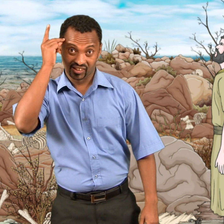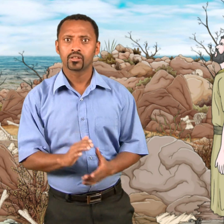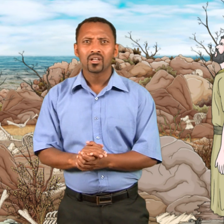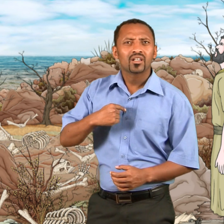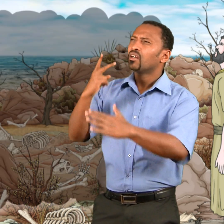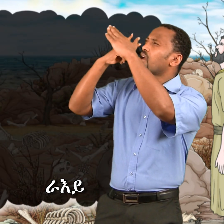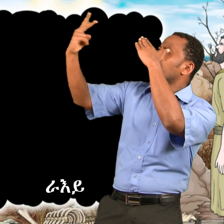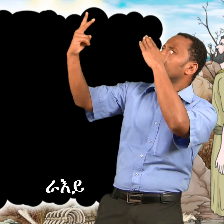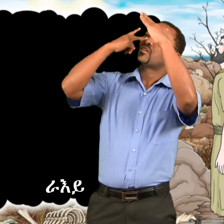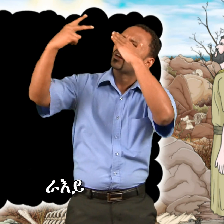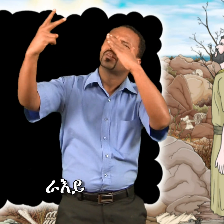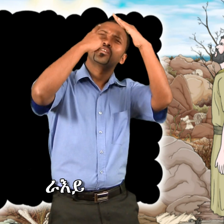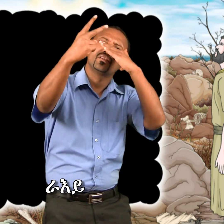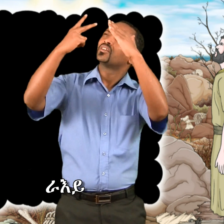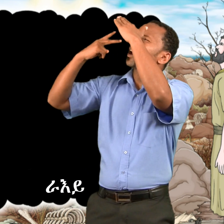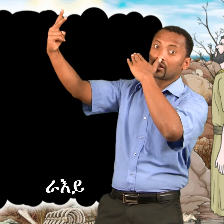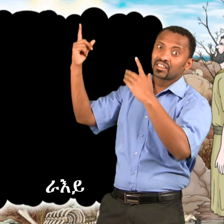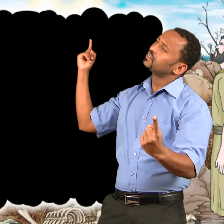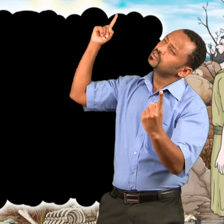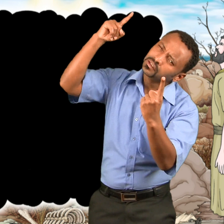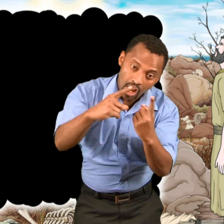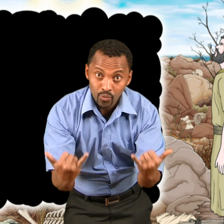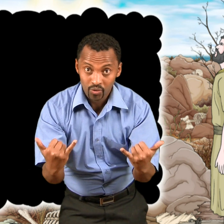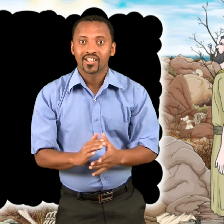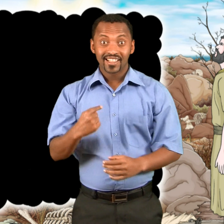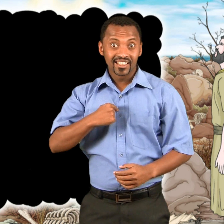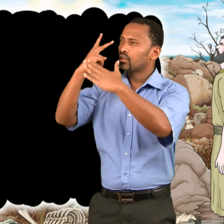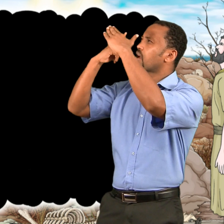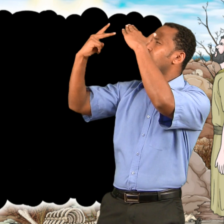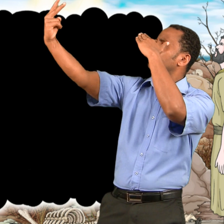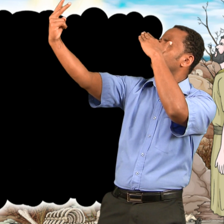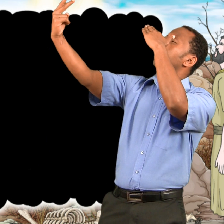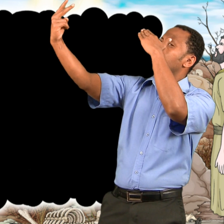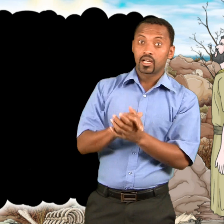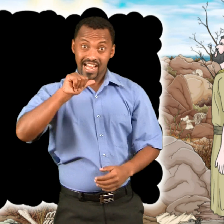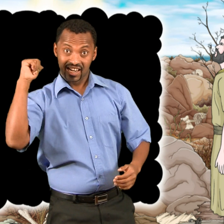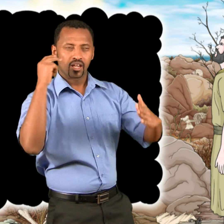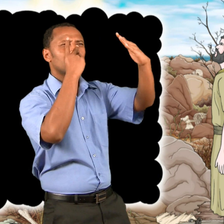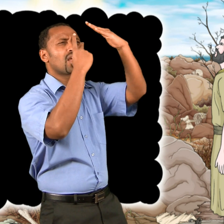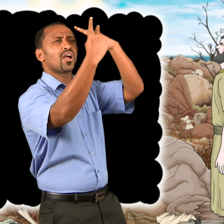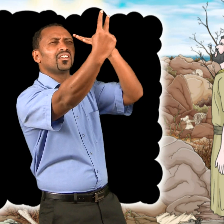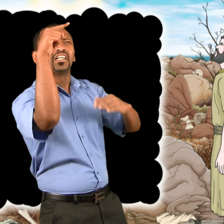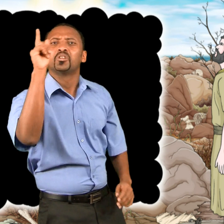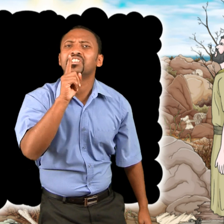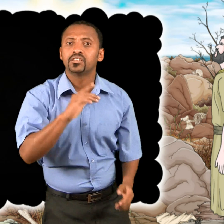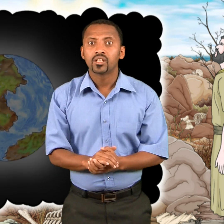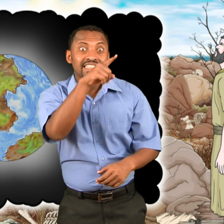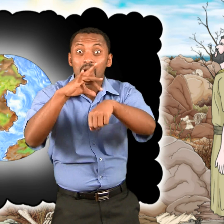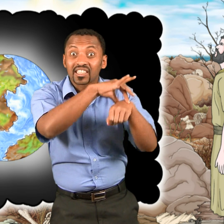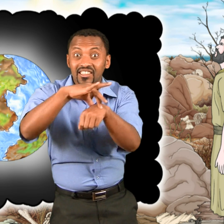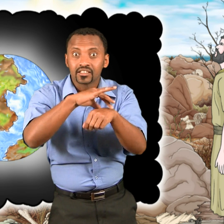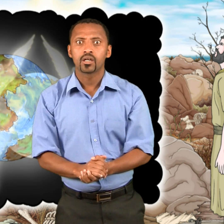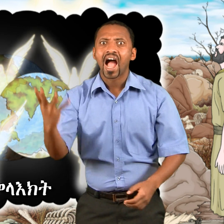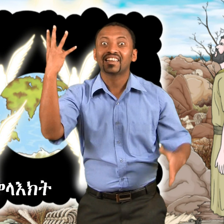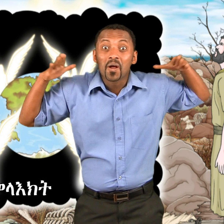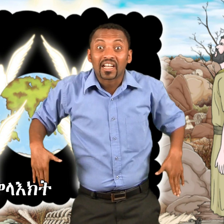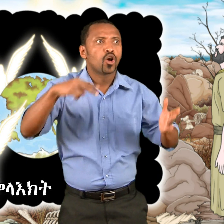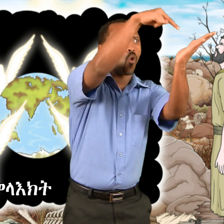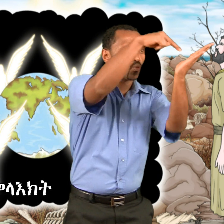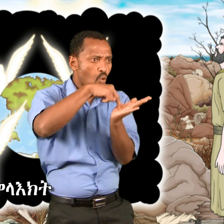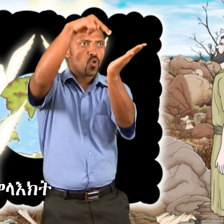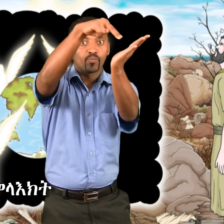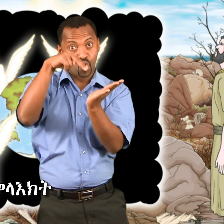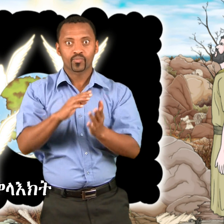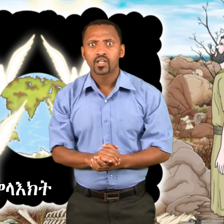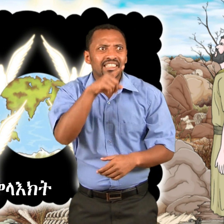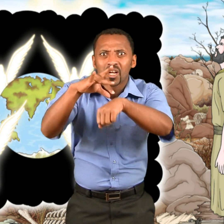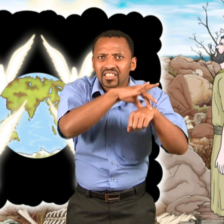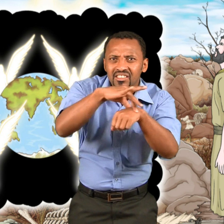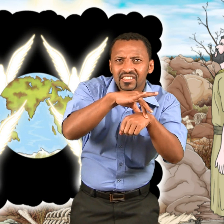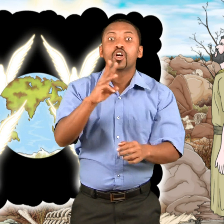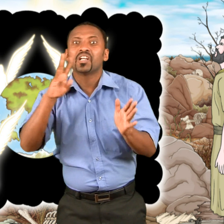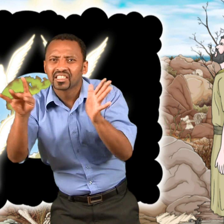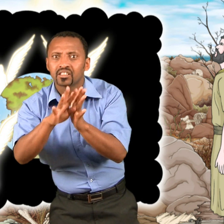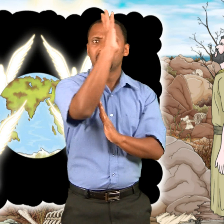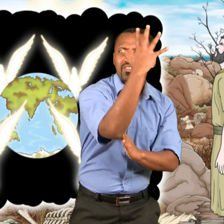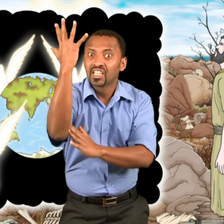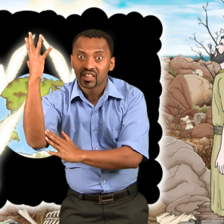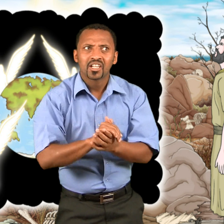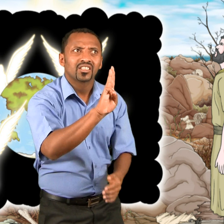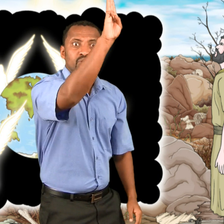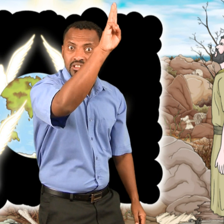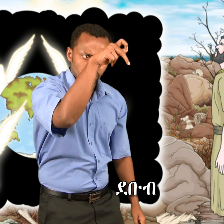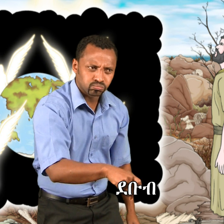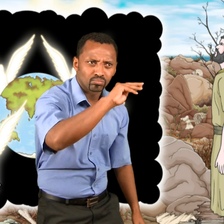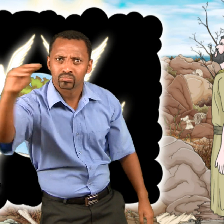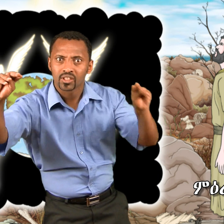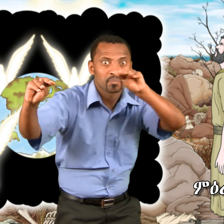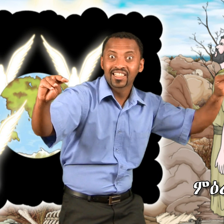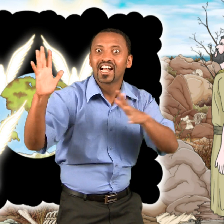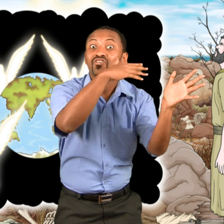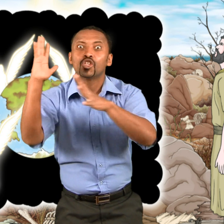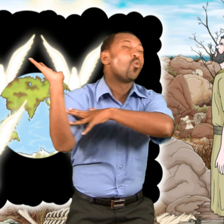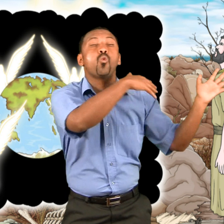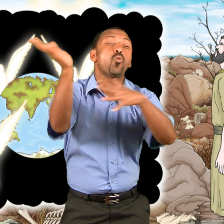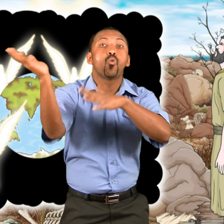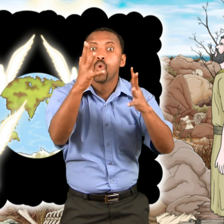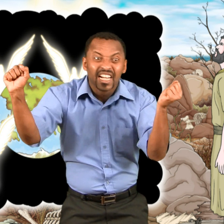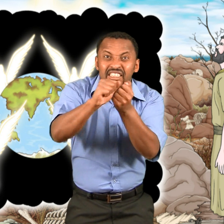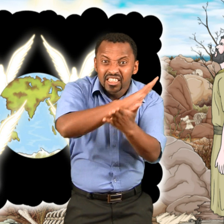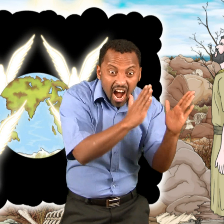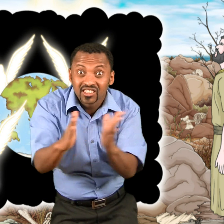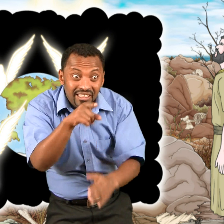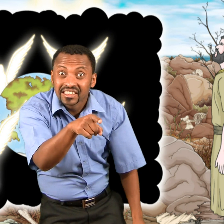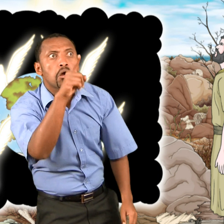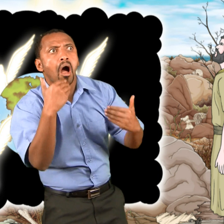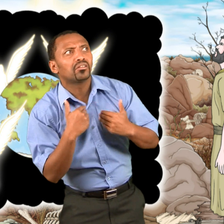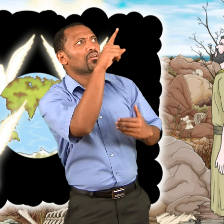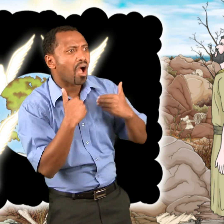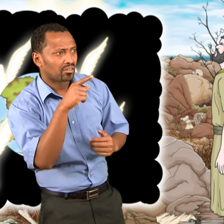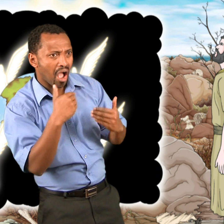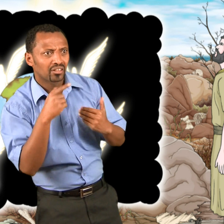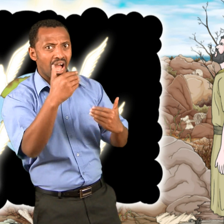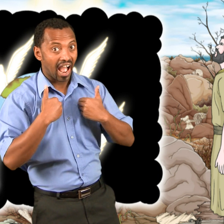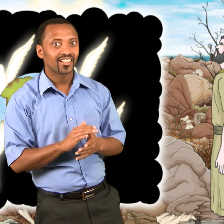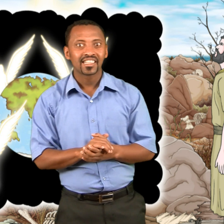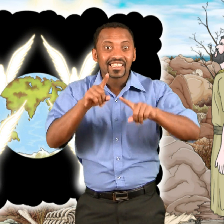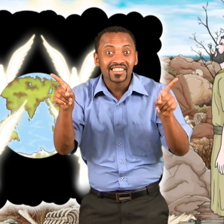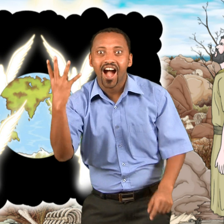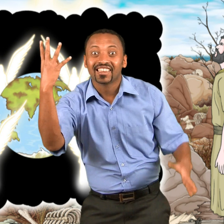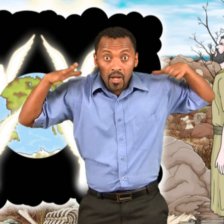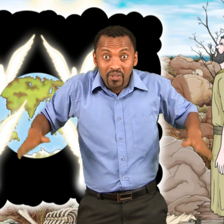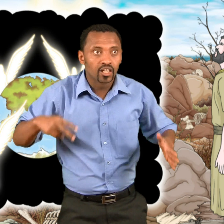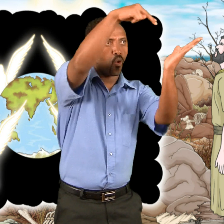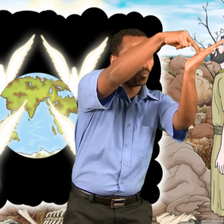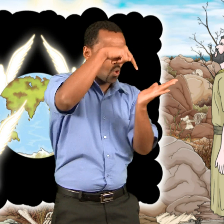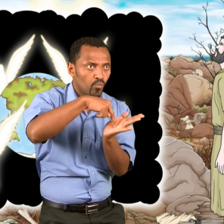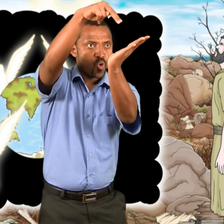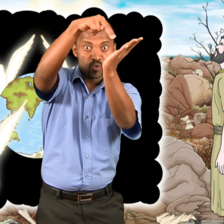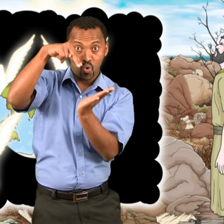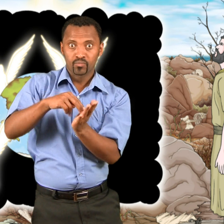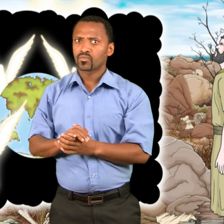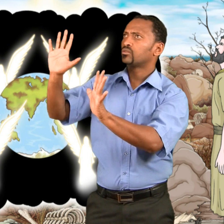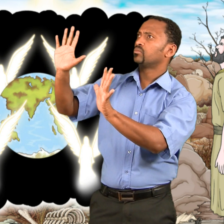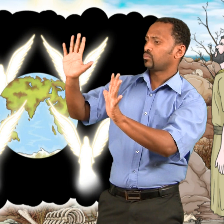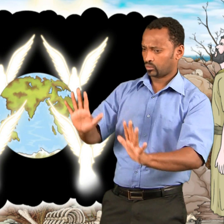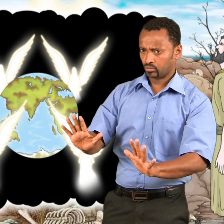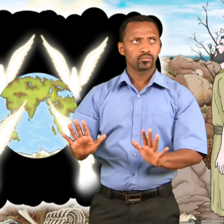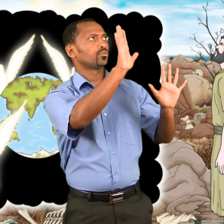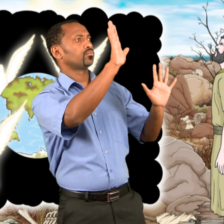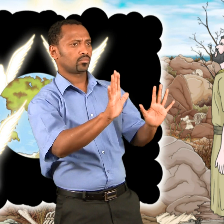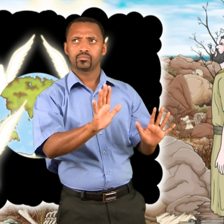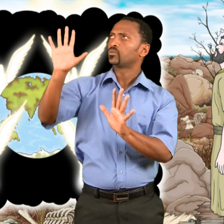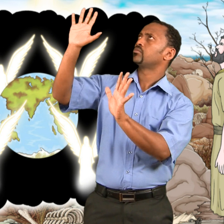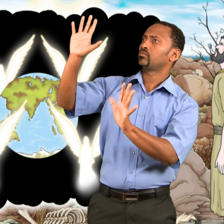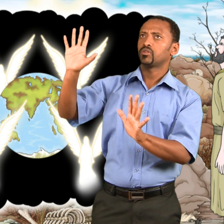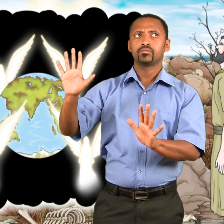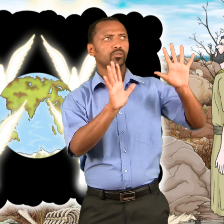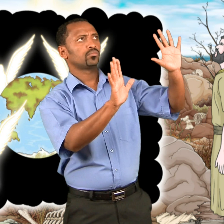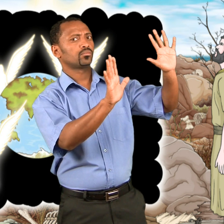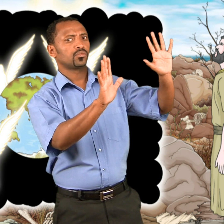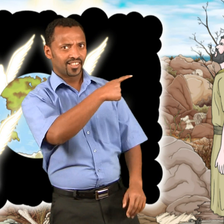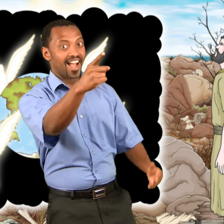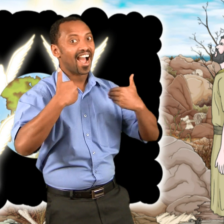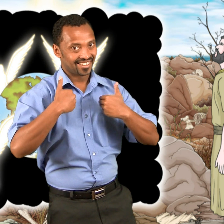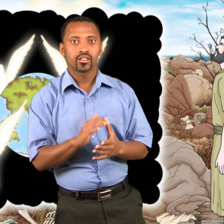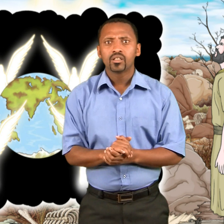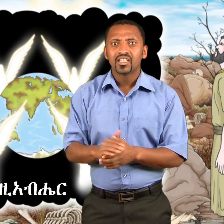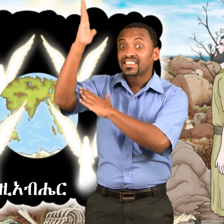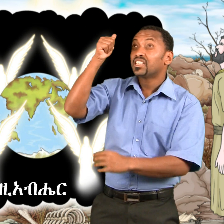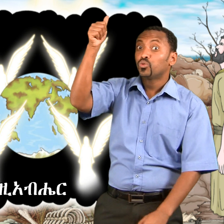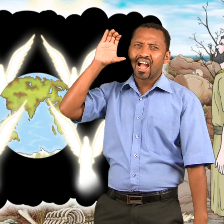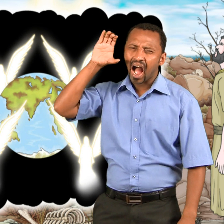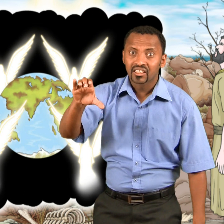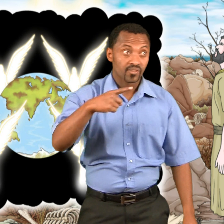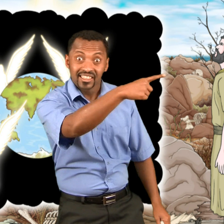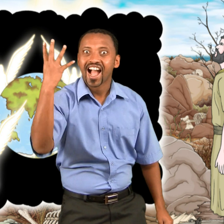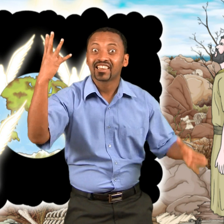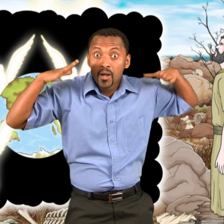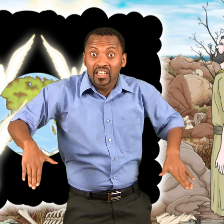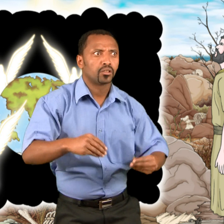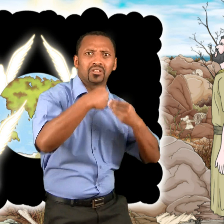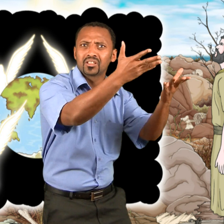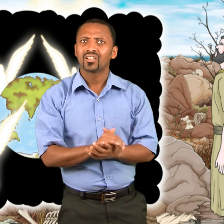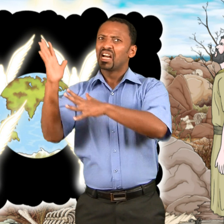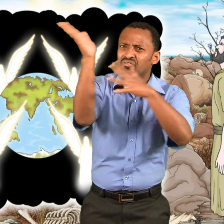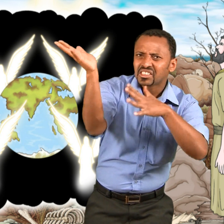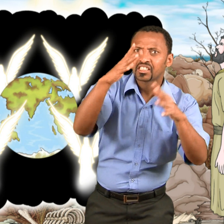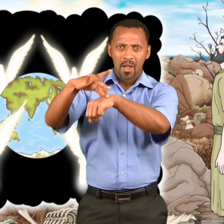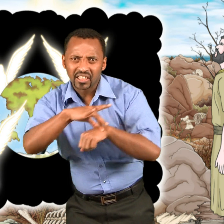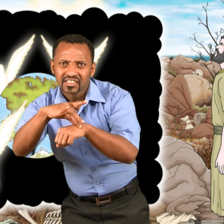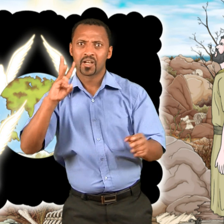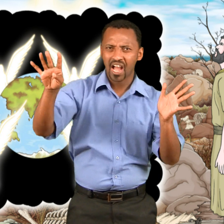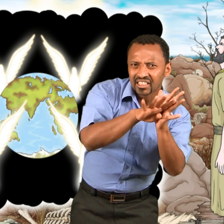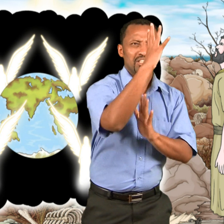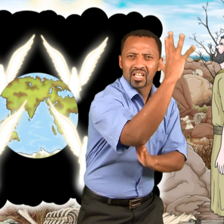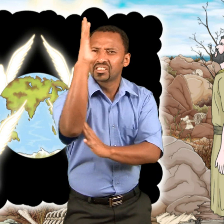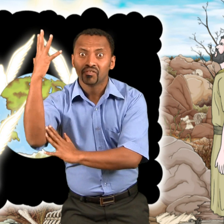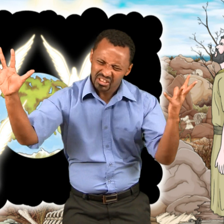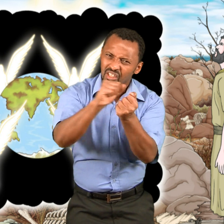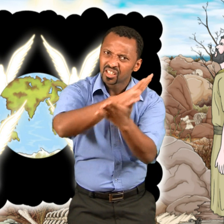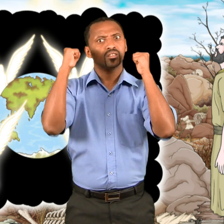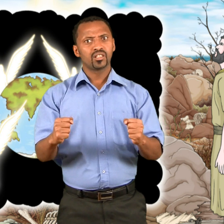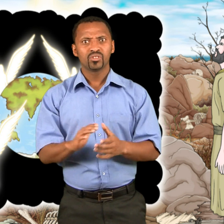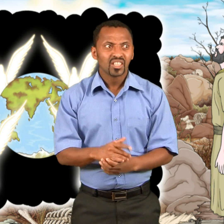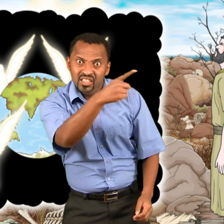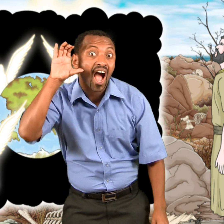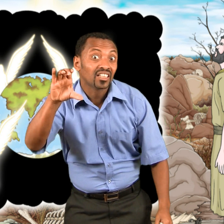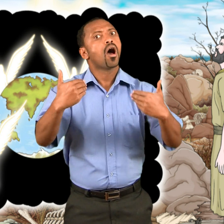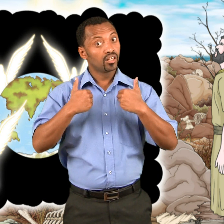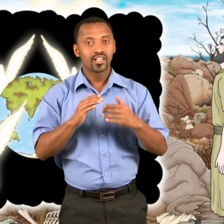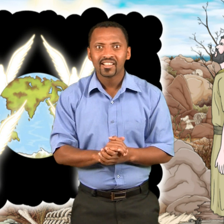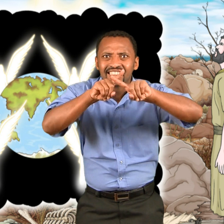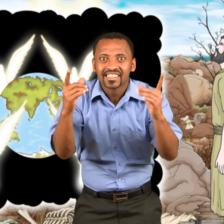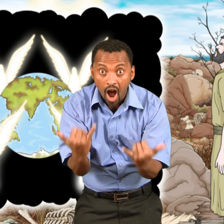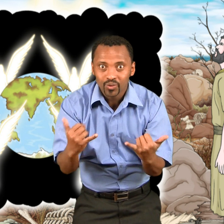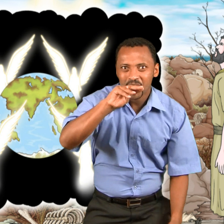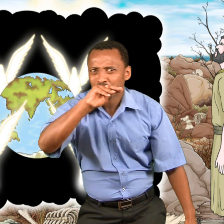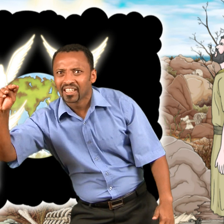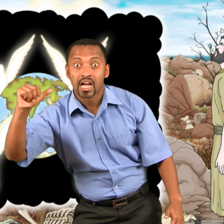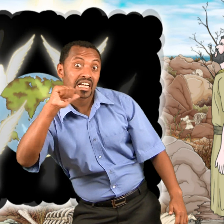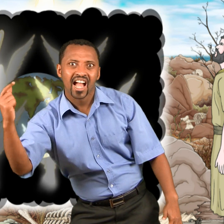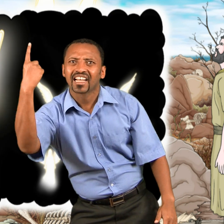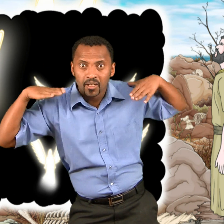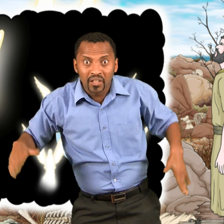After this I saw four angels standing at the four corners of the earth, holding back its four winds so that no wind would blow on land or sea or on any tree.